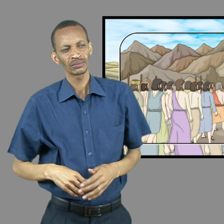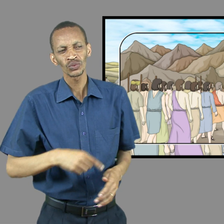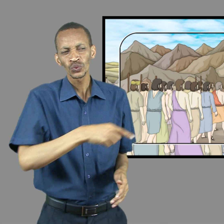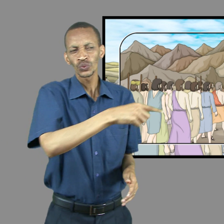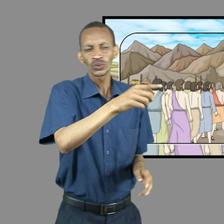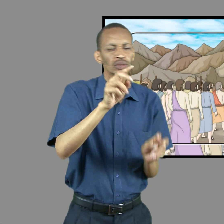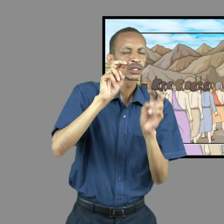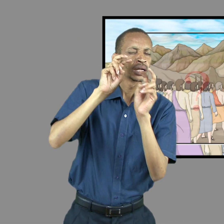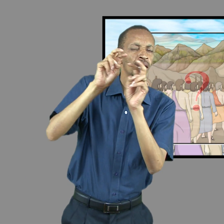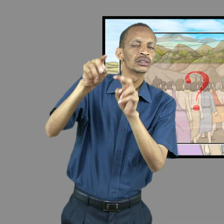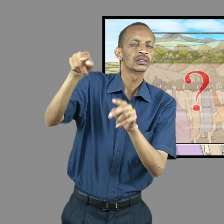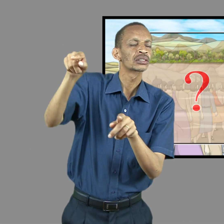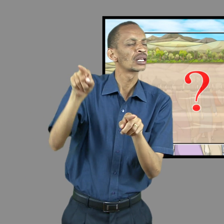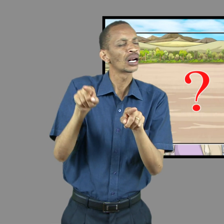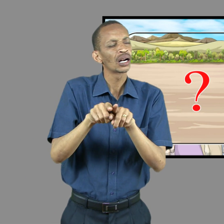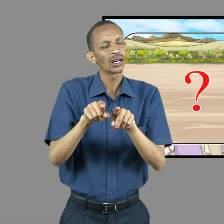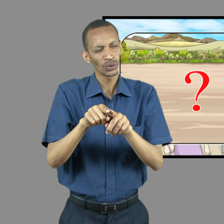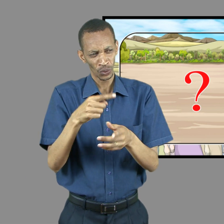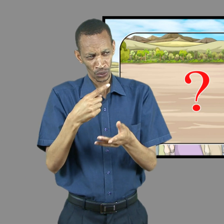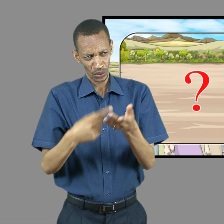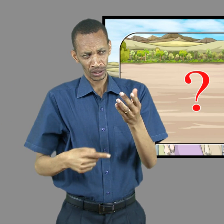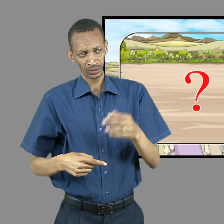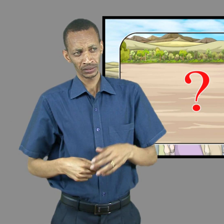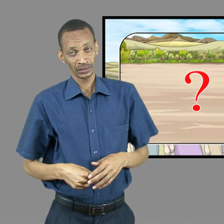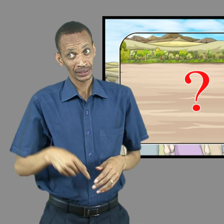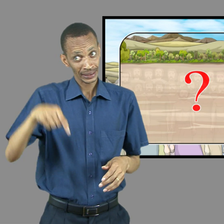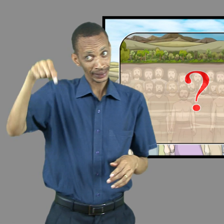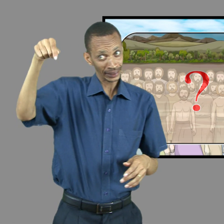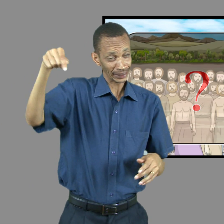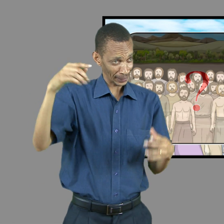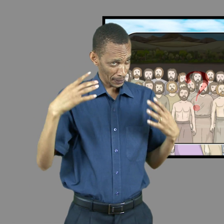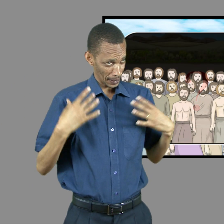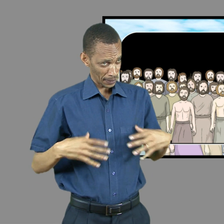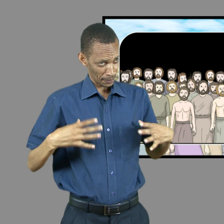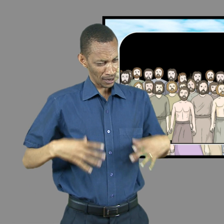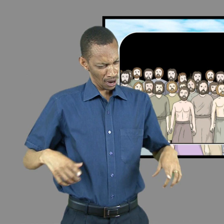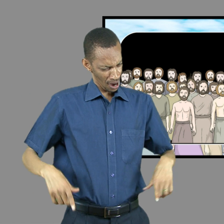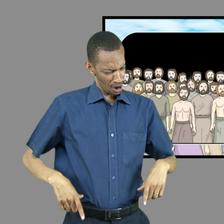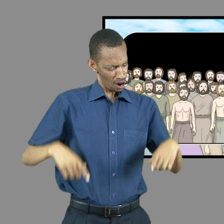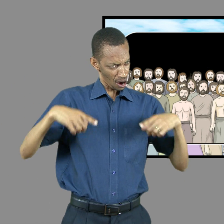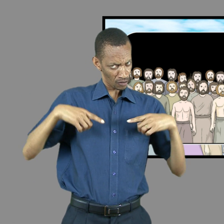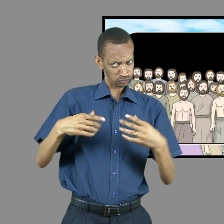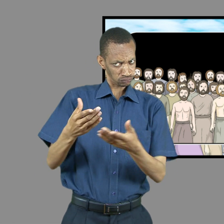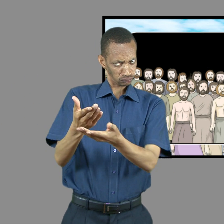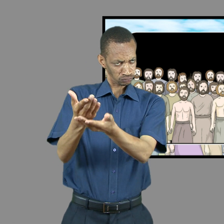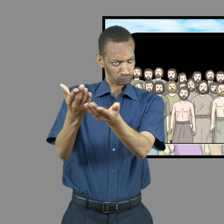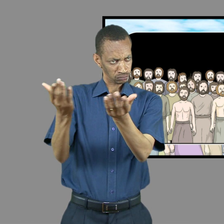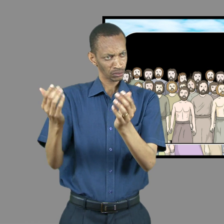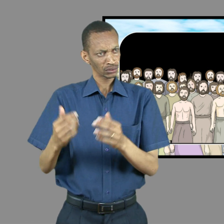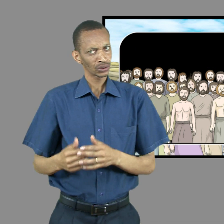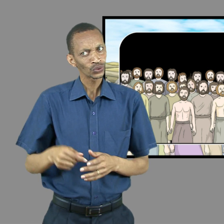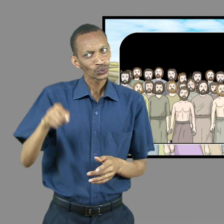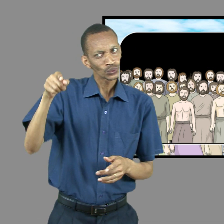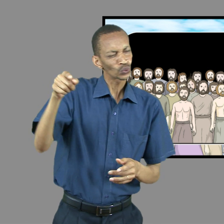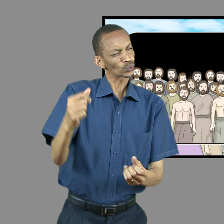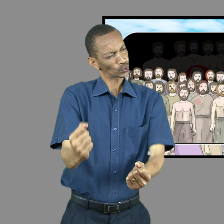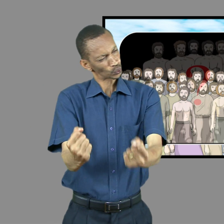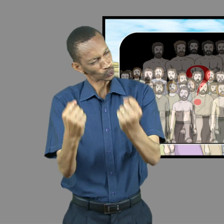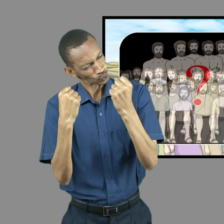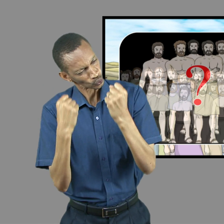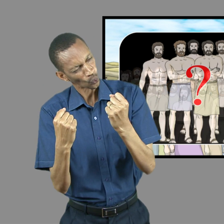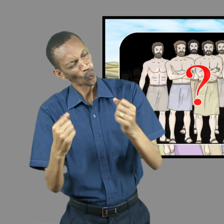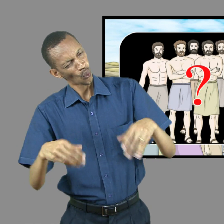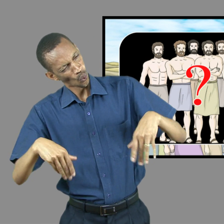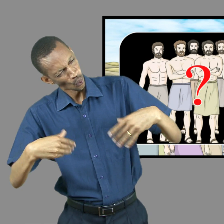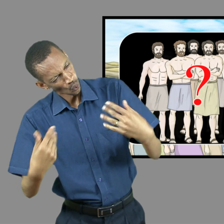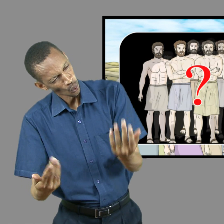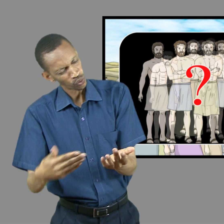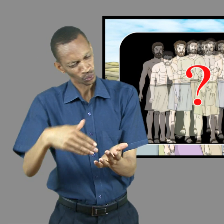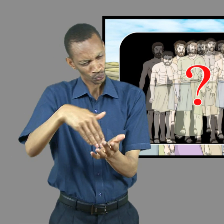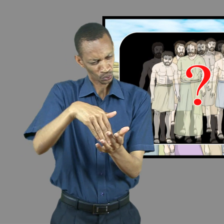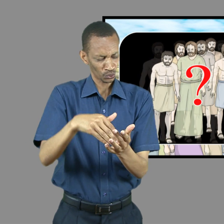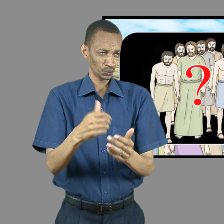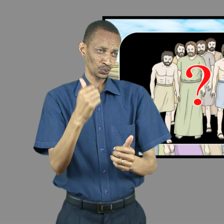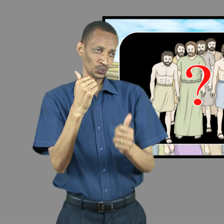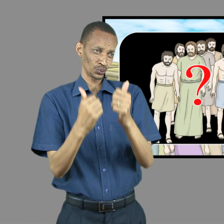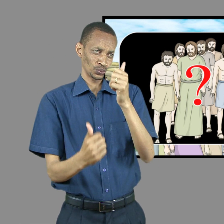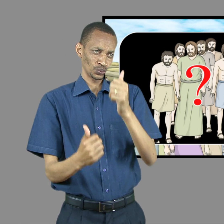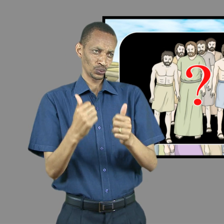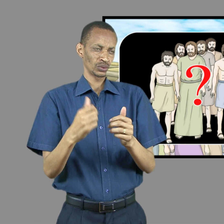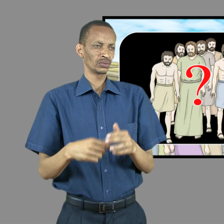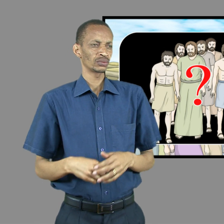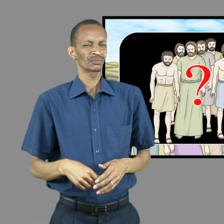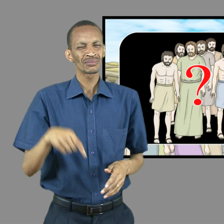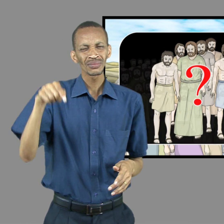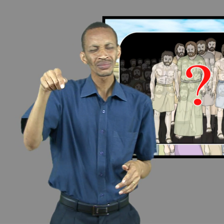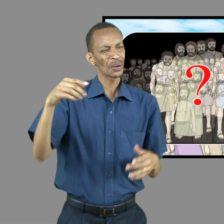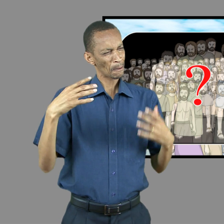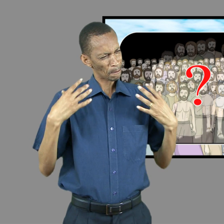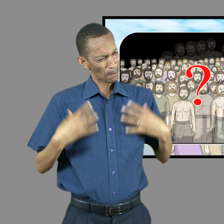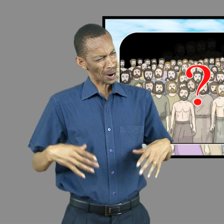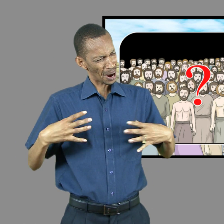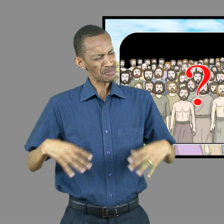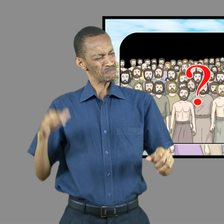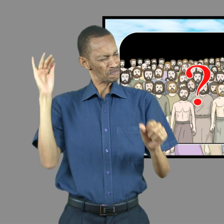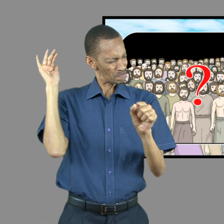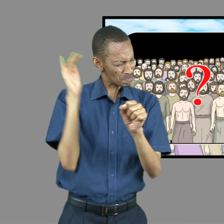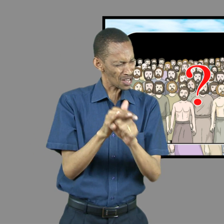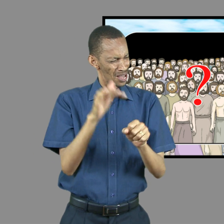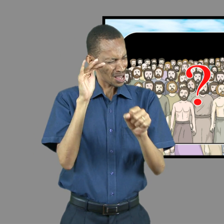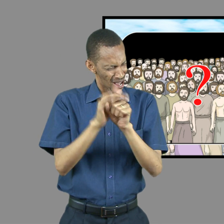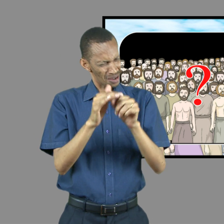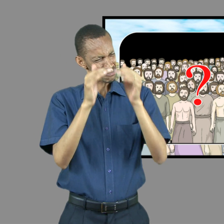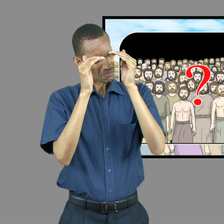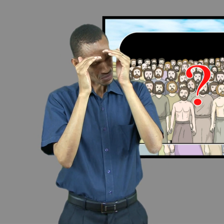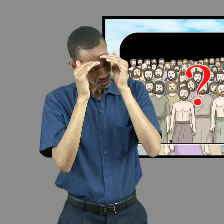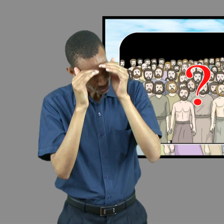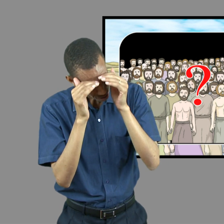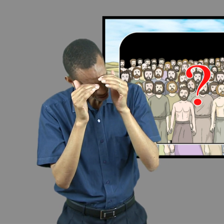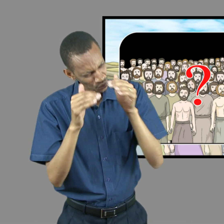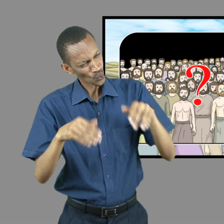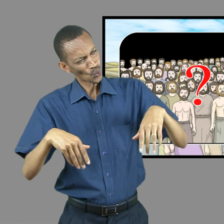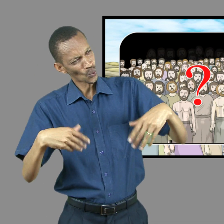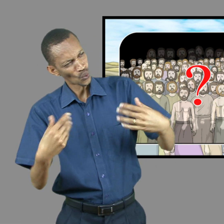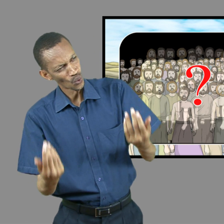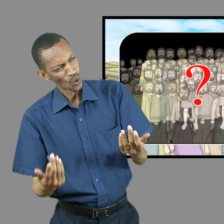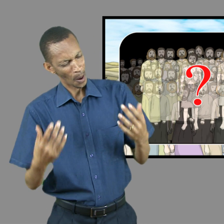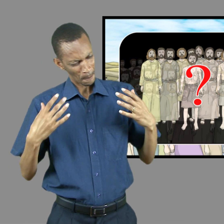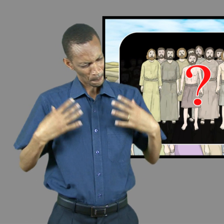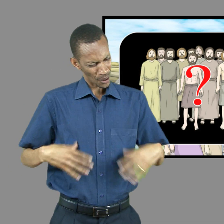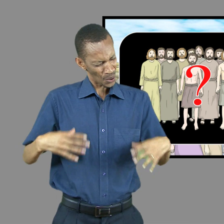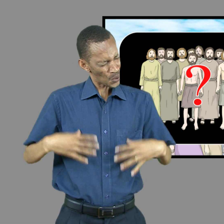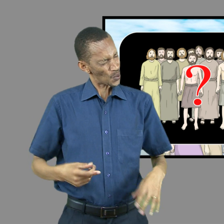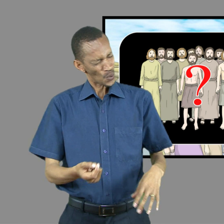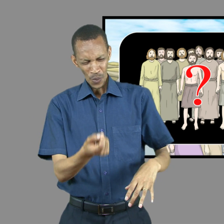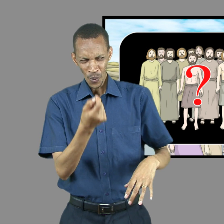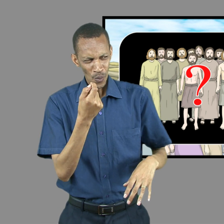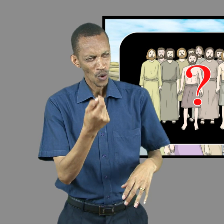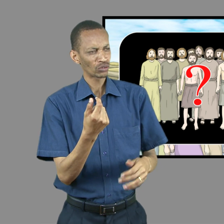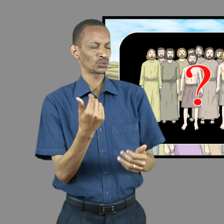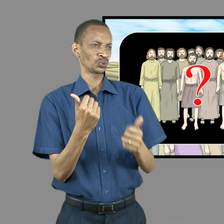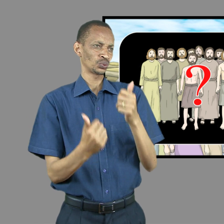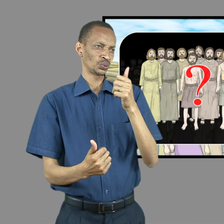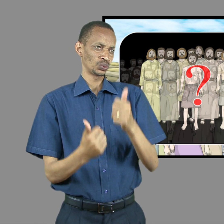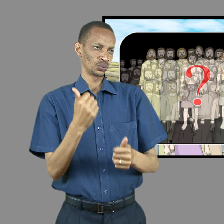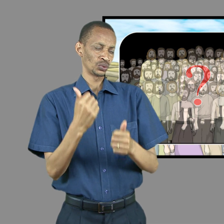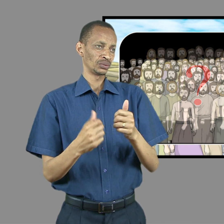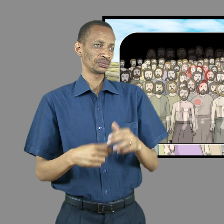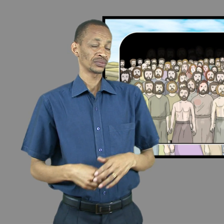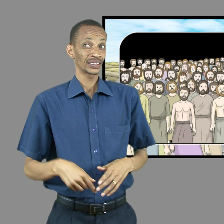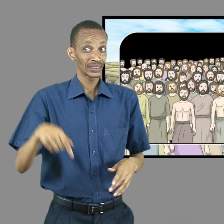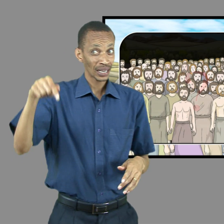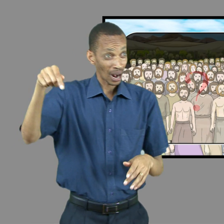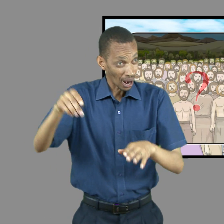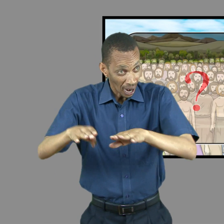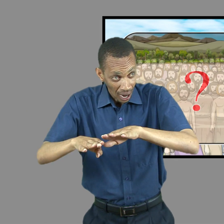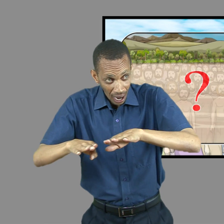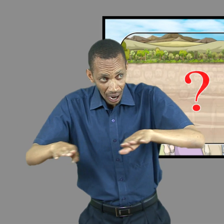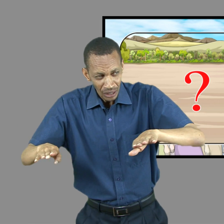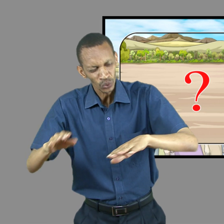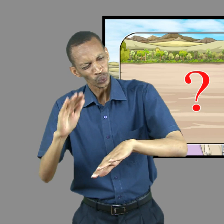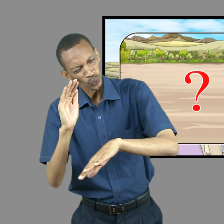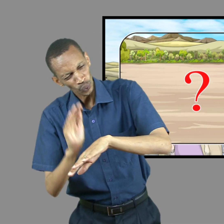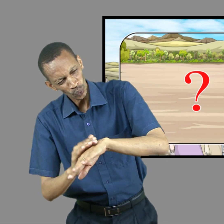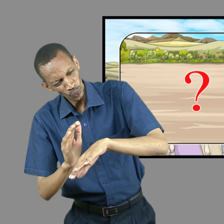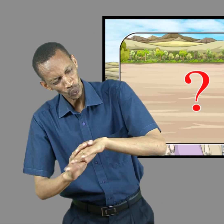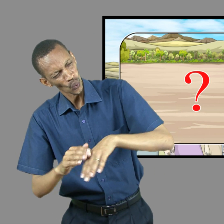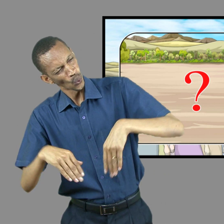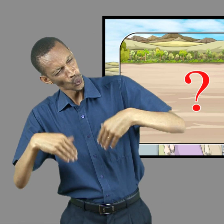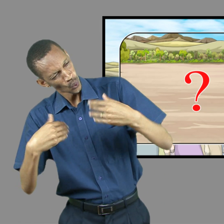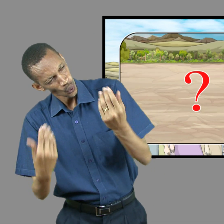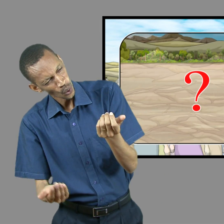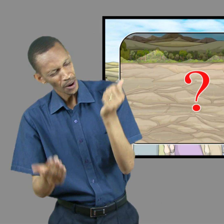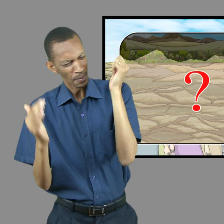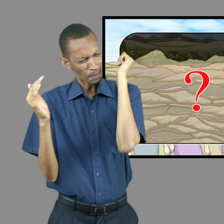See what the land is like and whether its people are strong or weak, few or many.